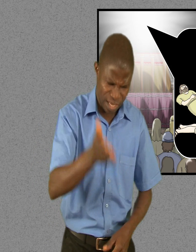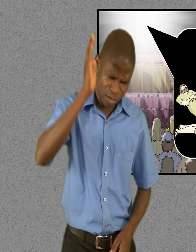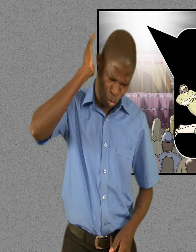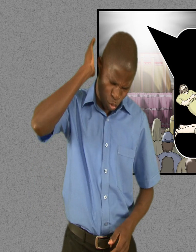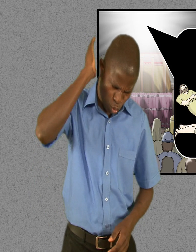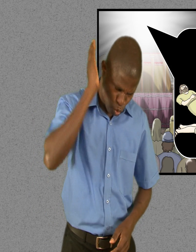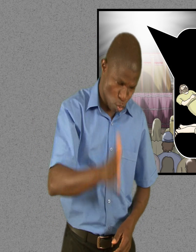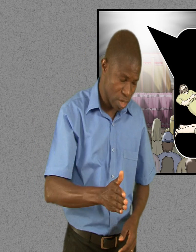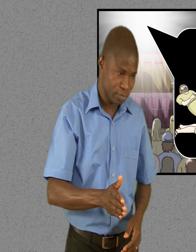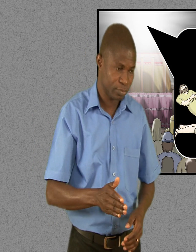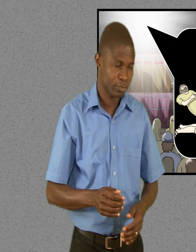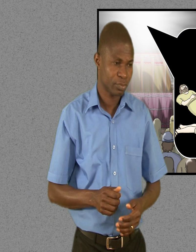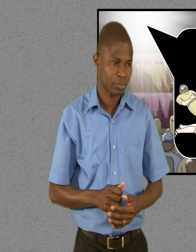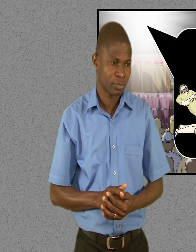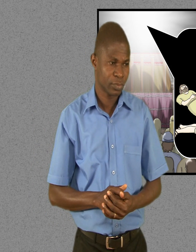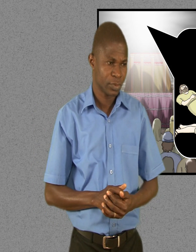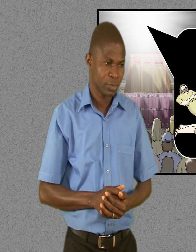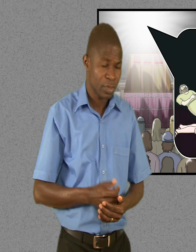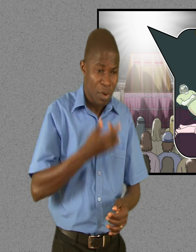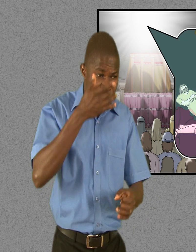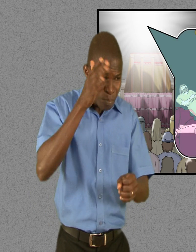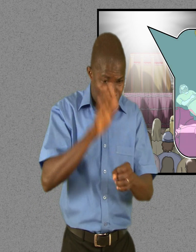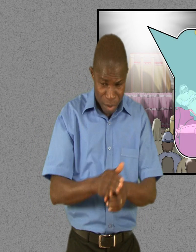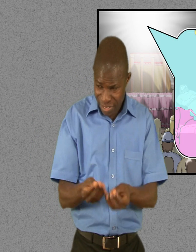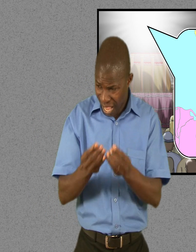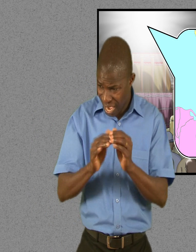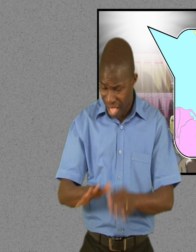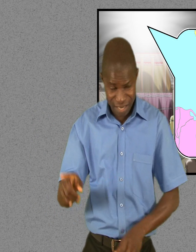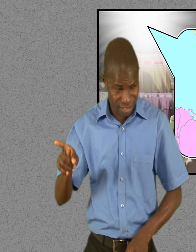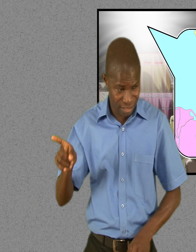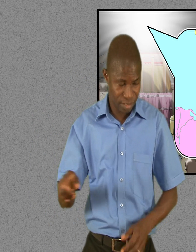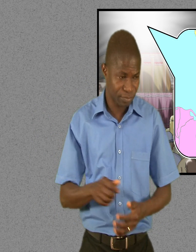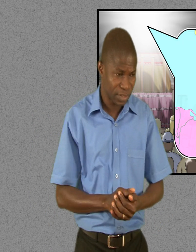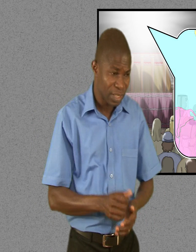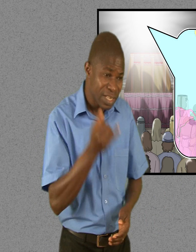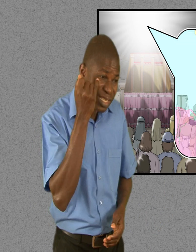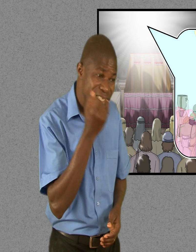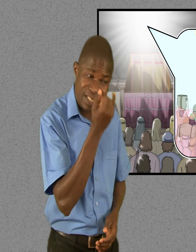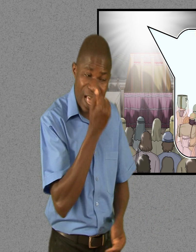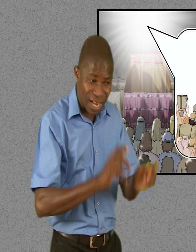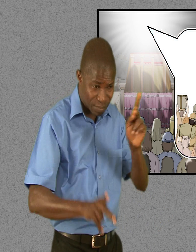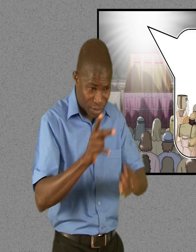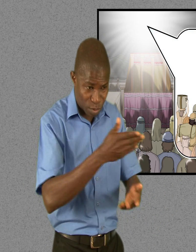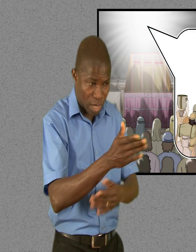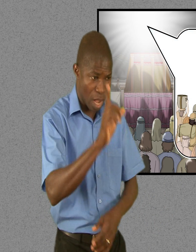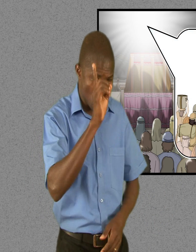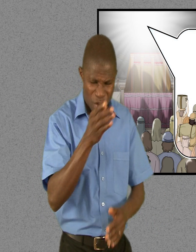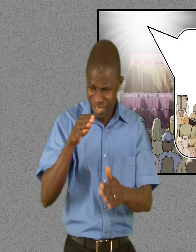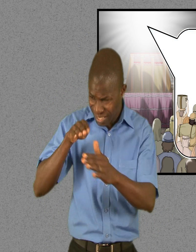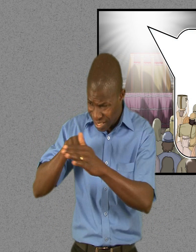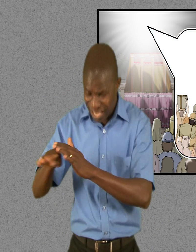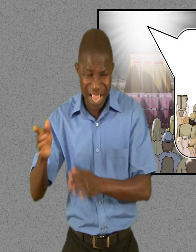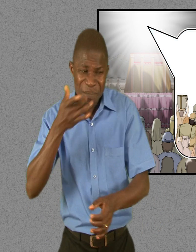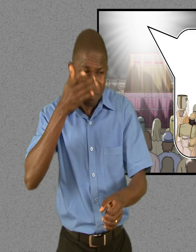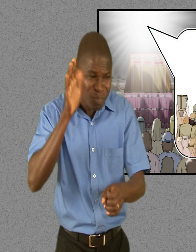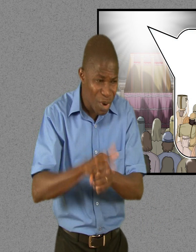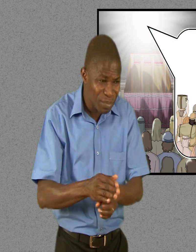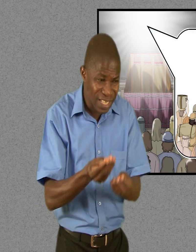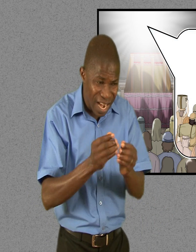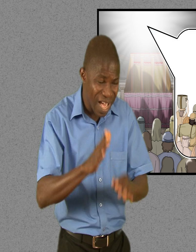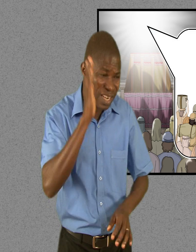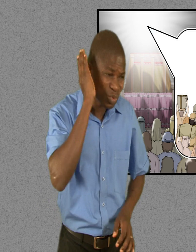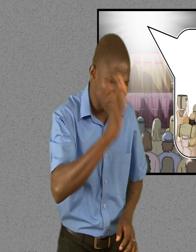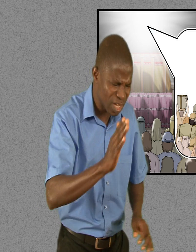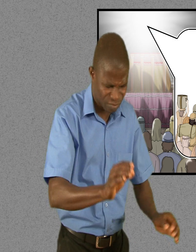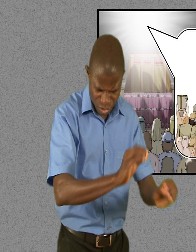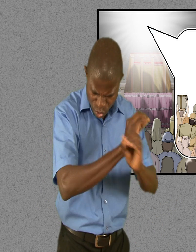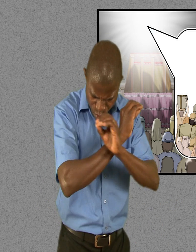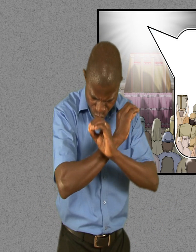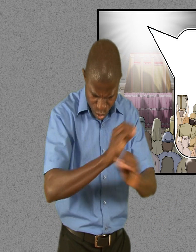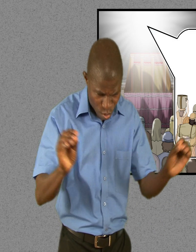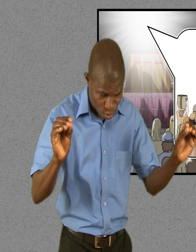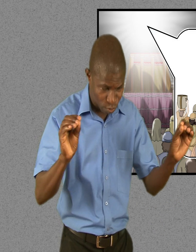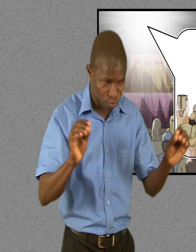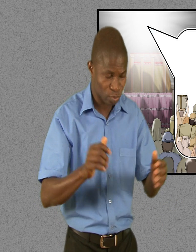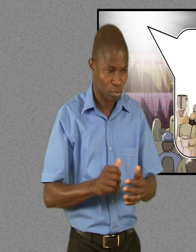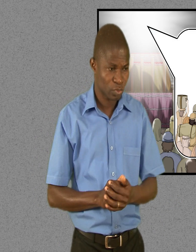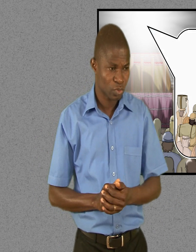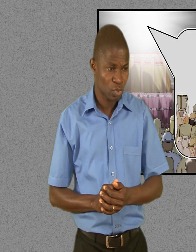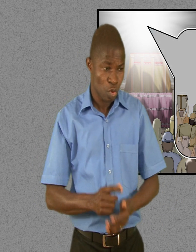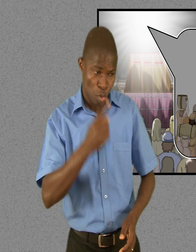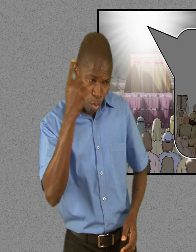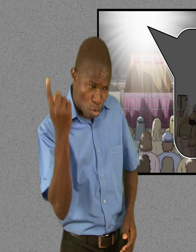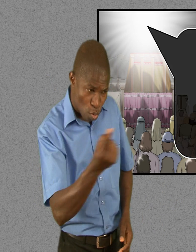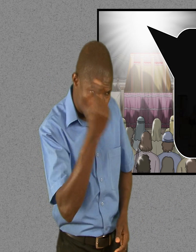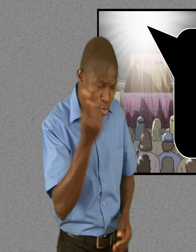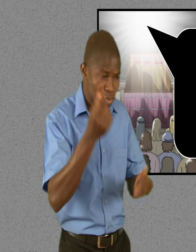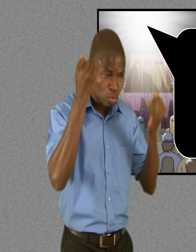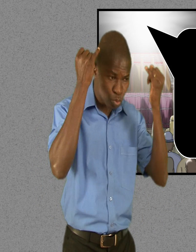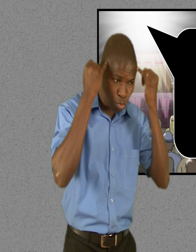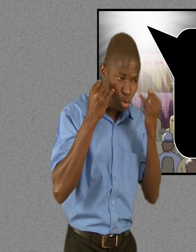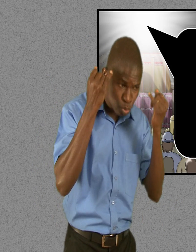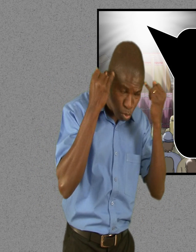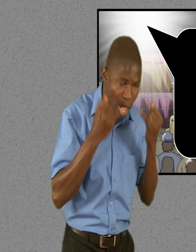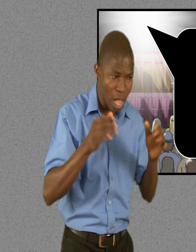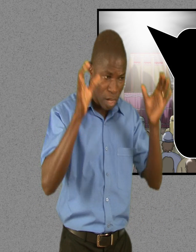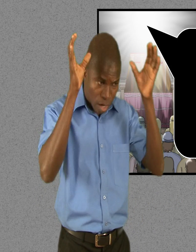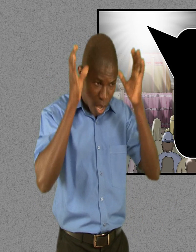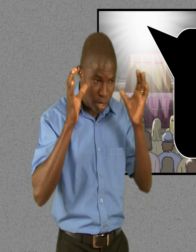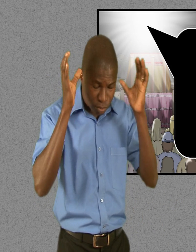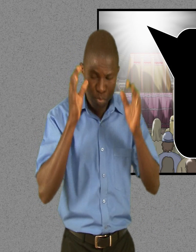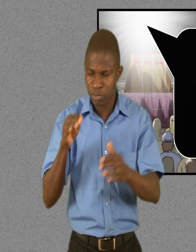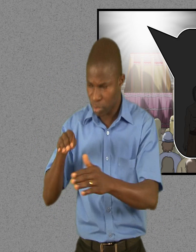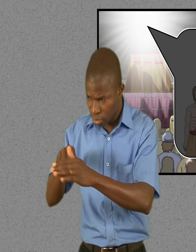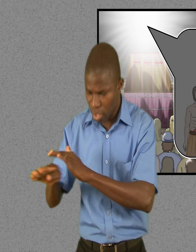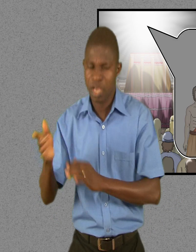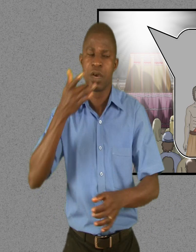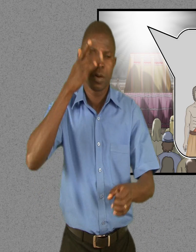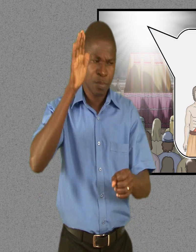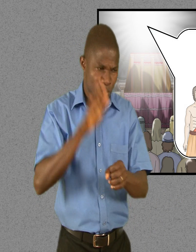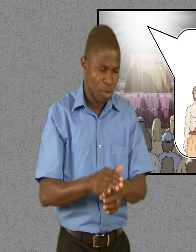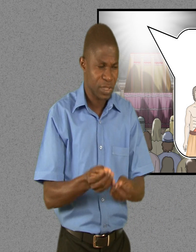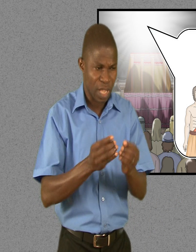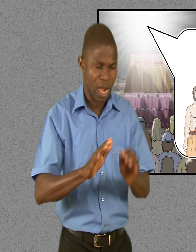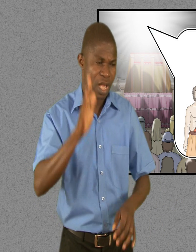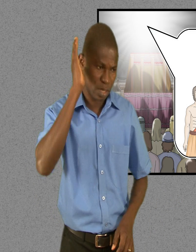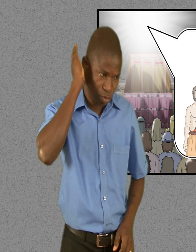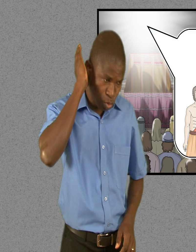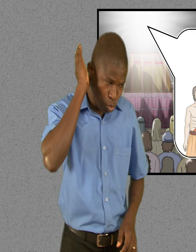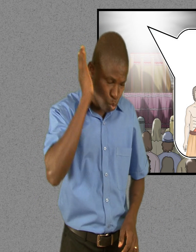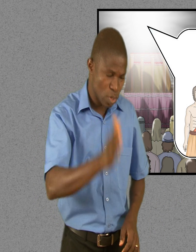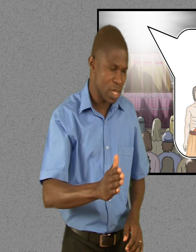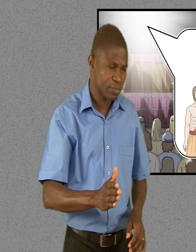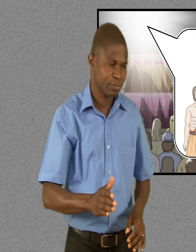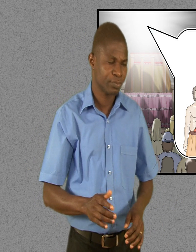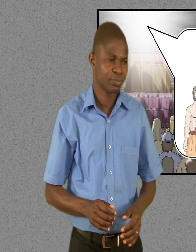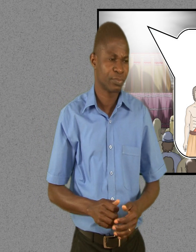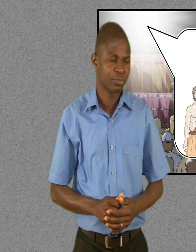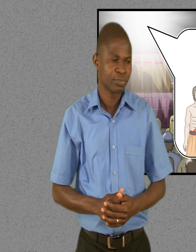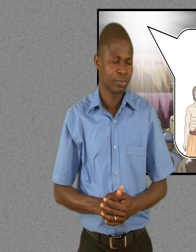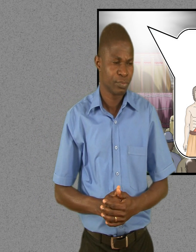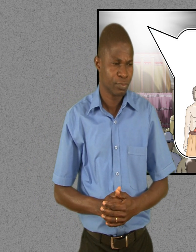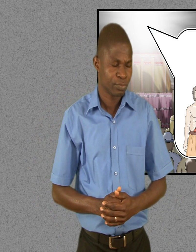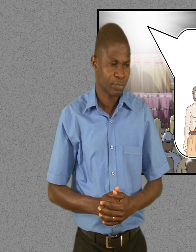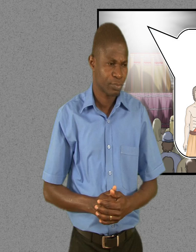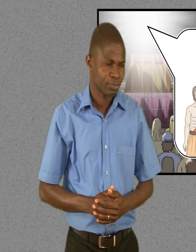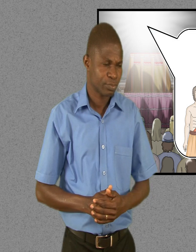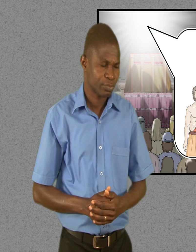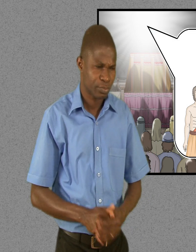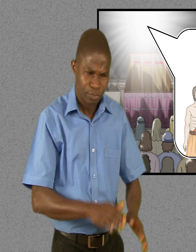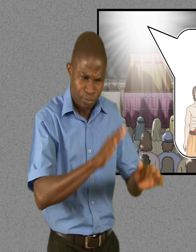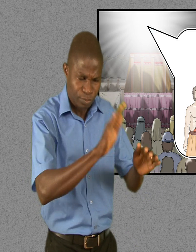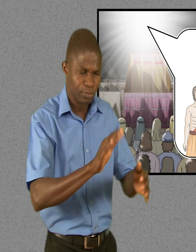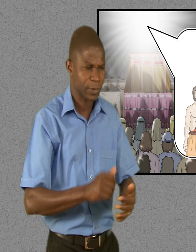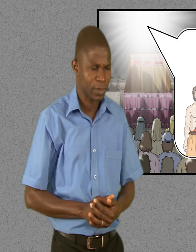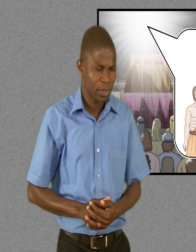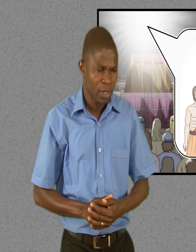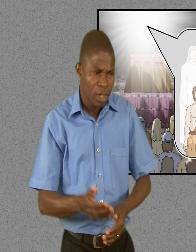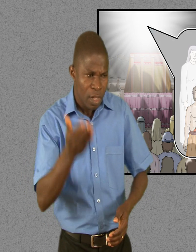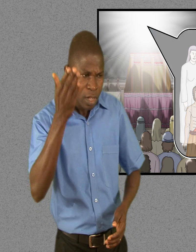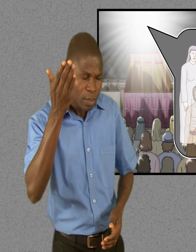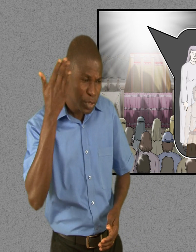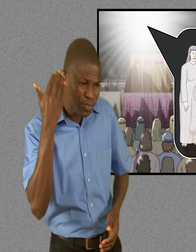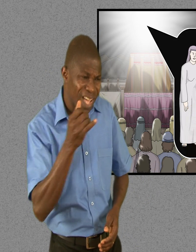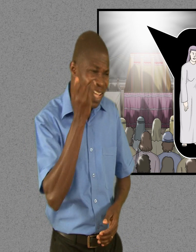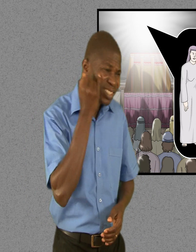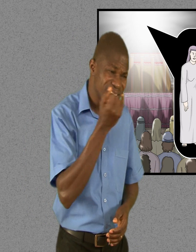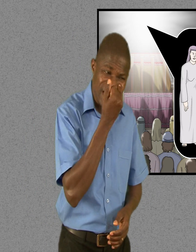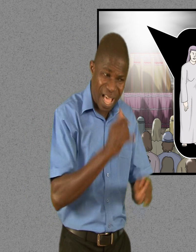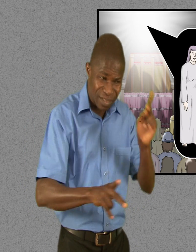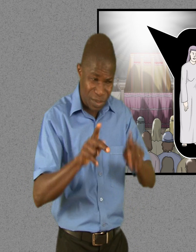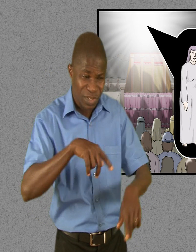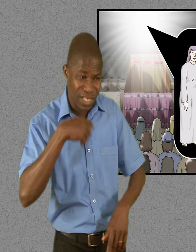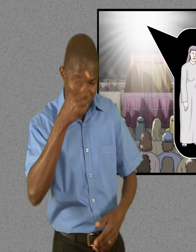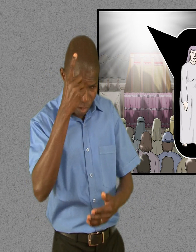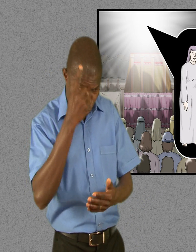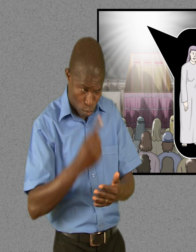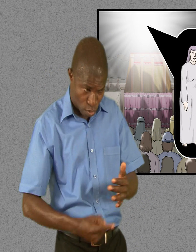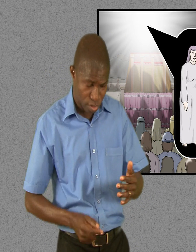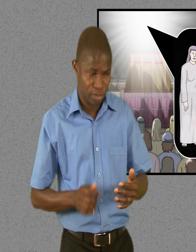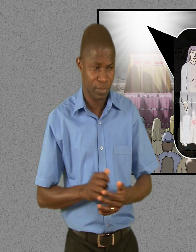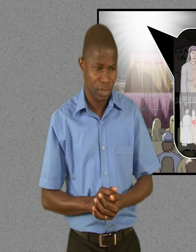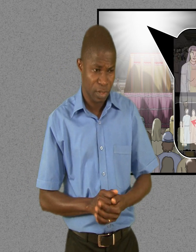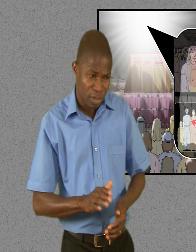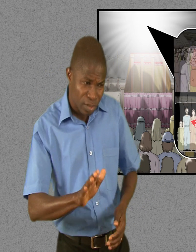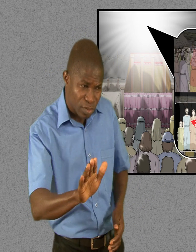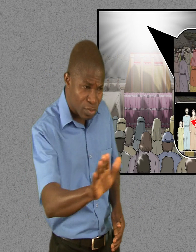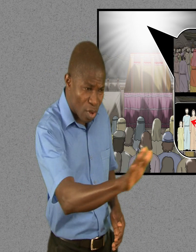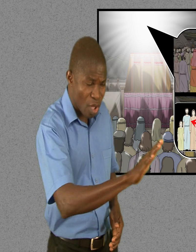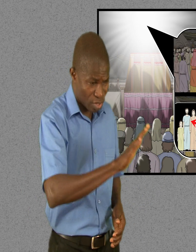Surely none of you will enter the land in which I swore to settle you, except Caleb son of Jephunneh and Joshua son of Nun.